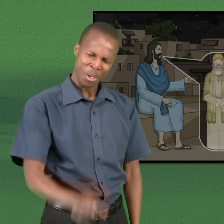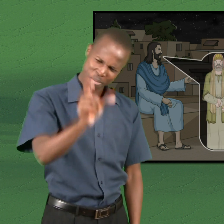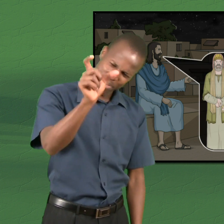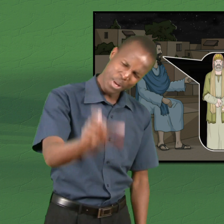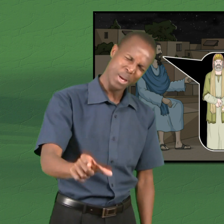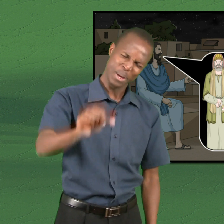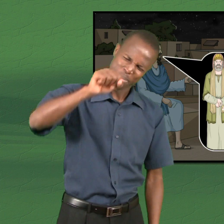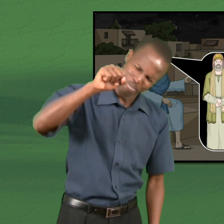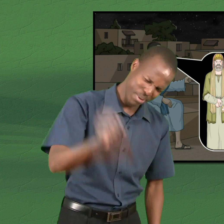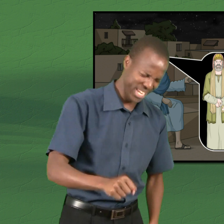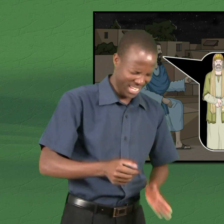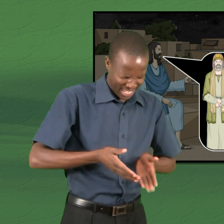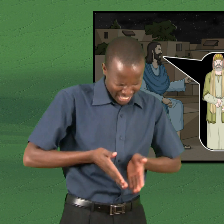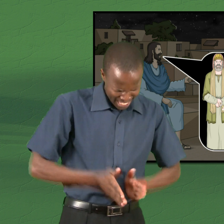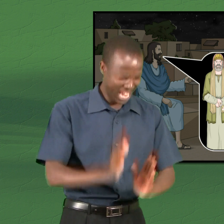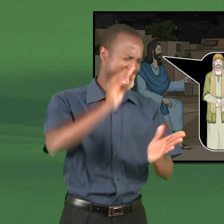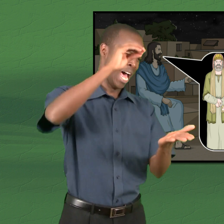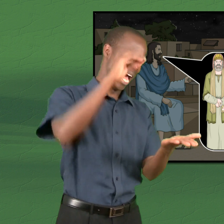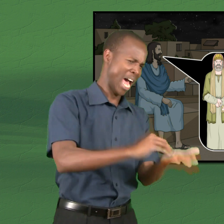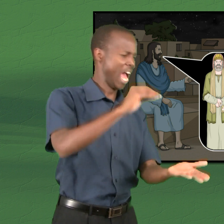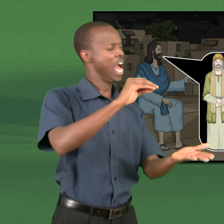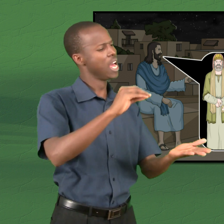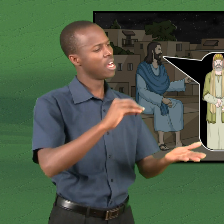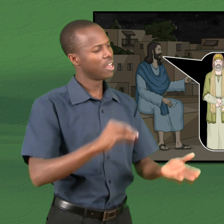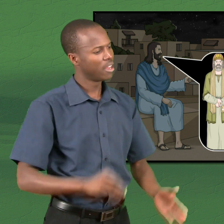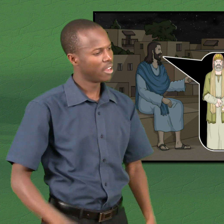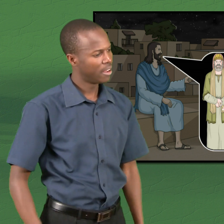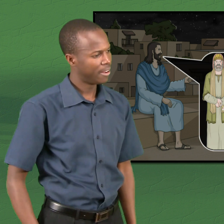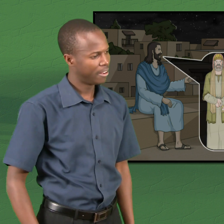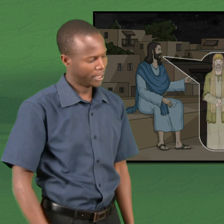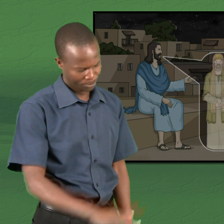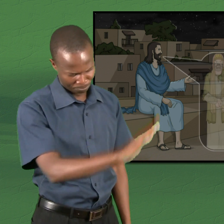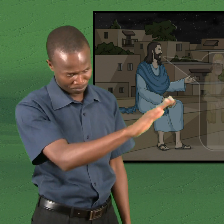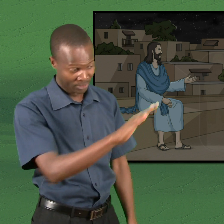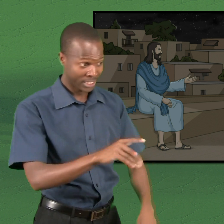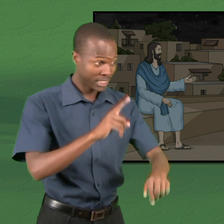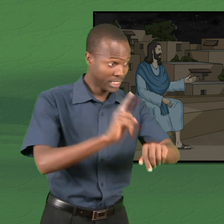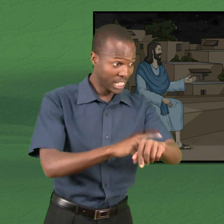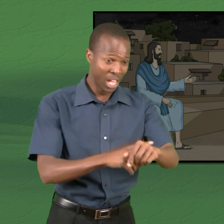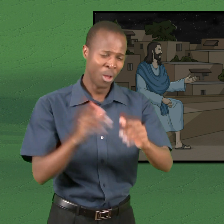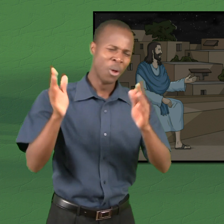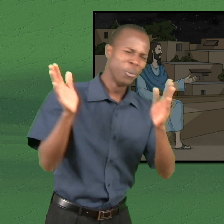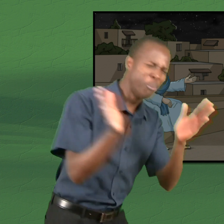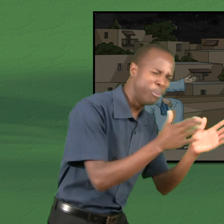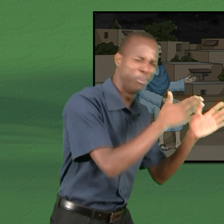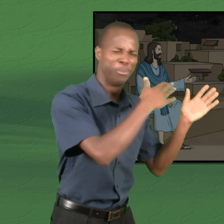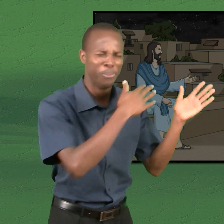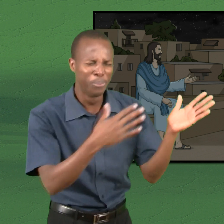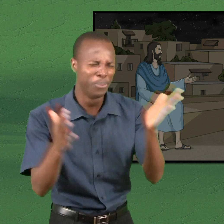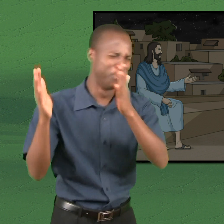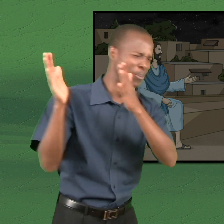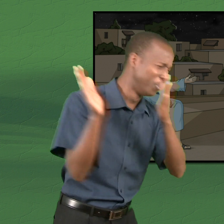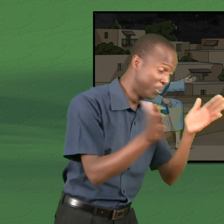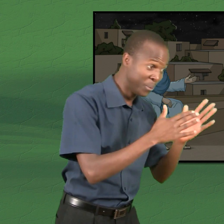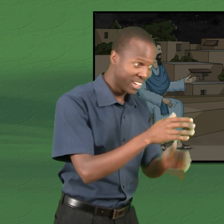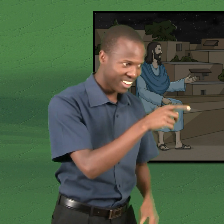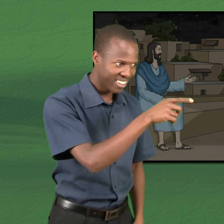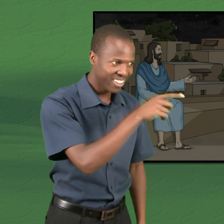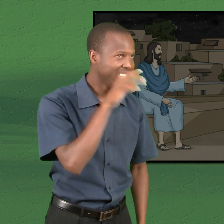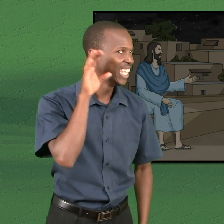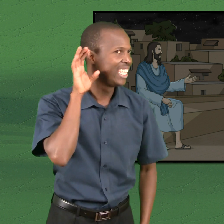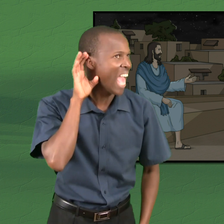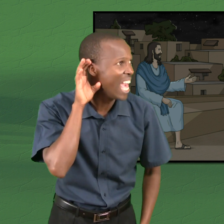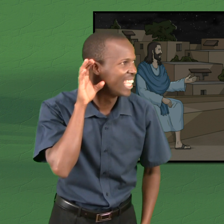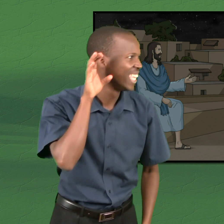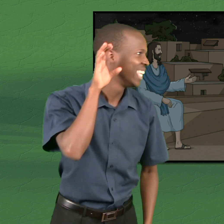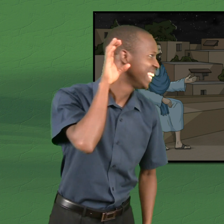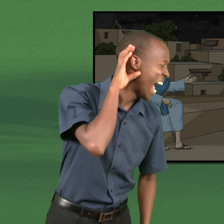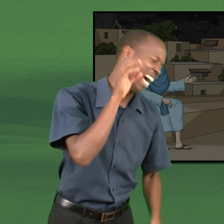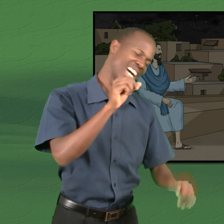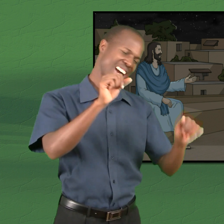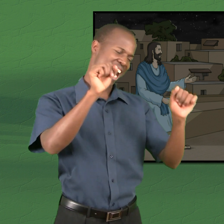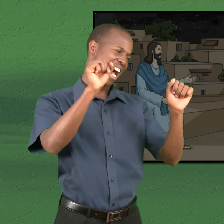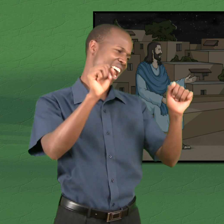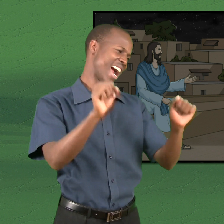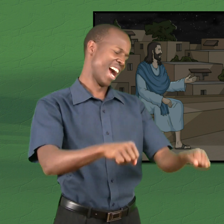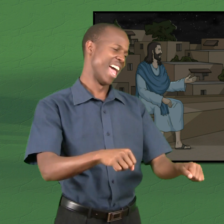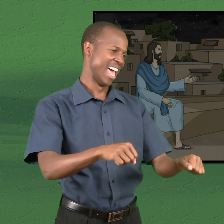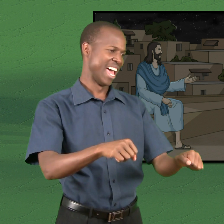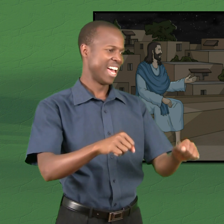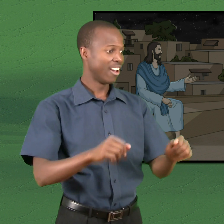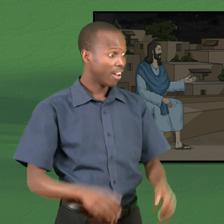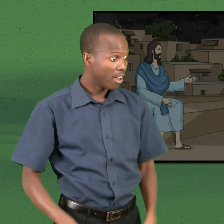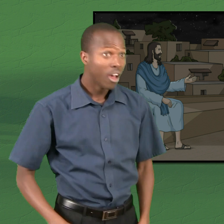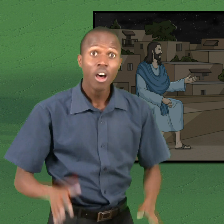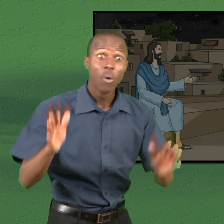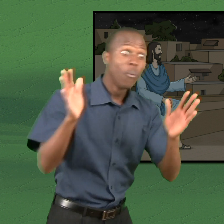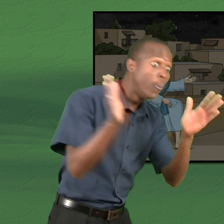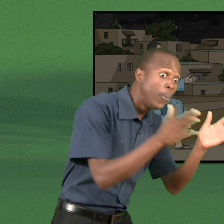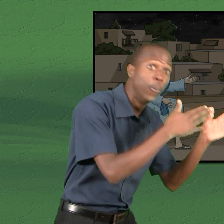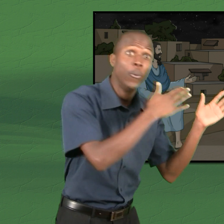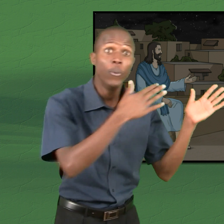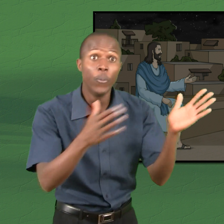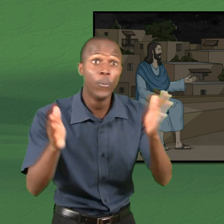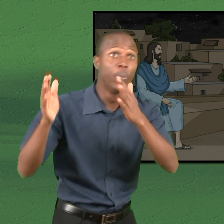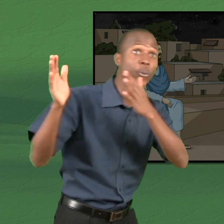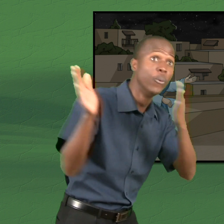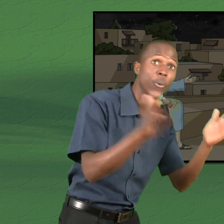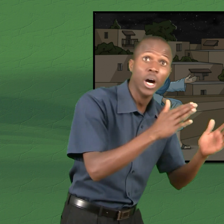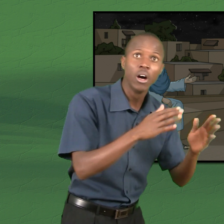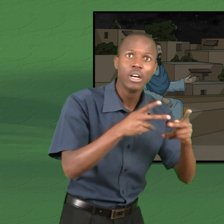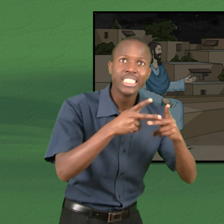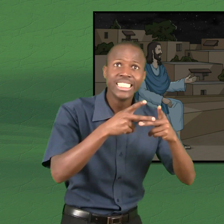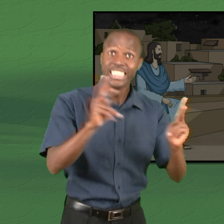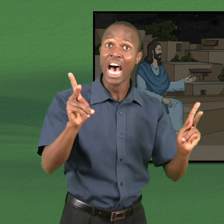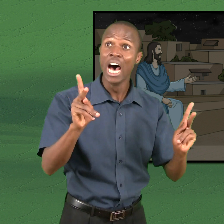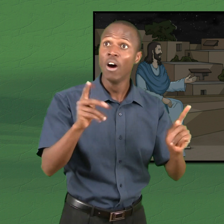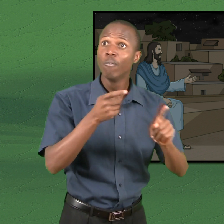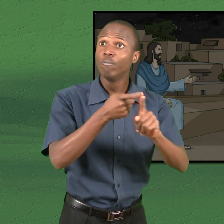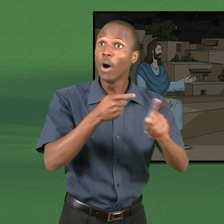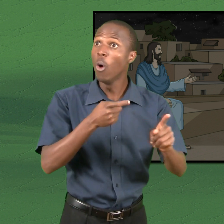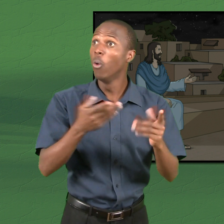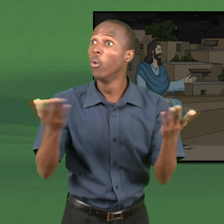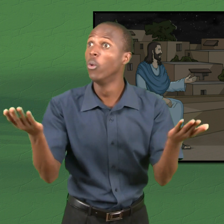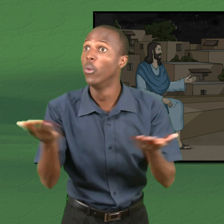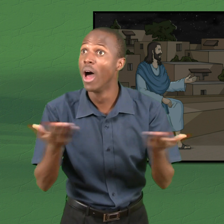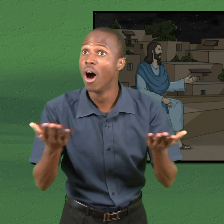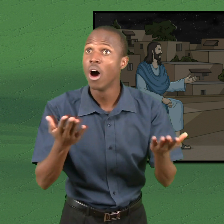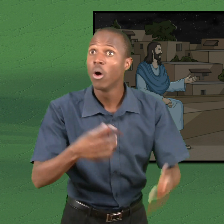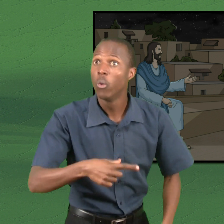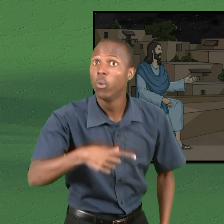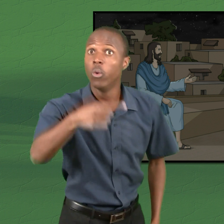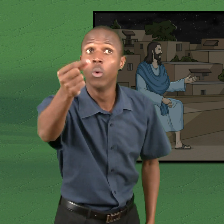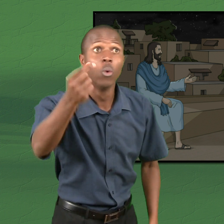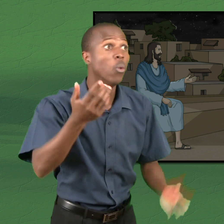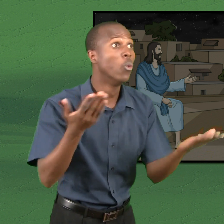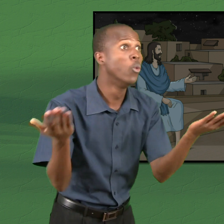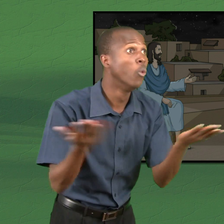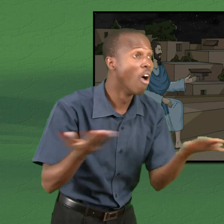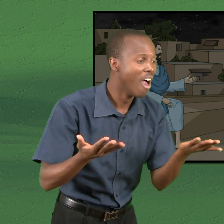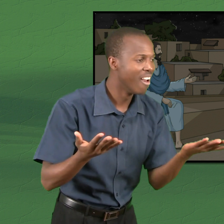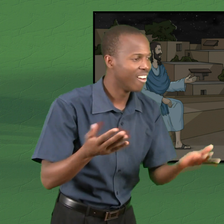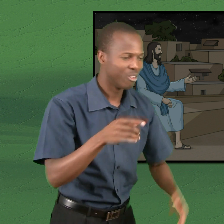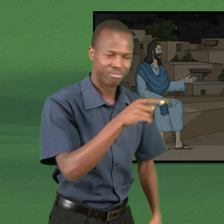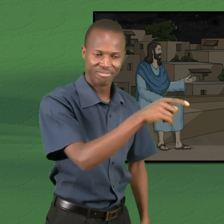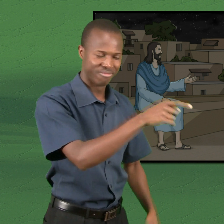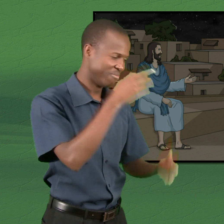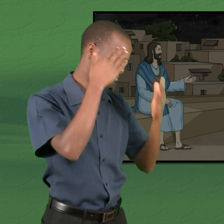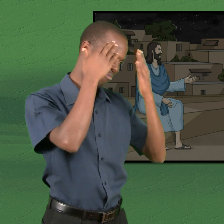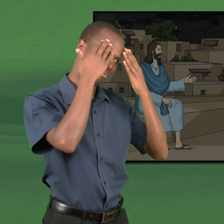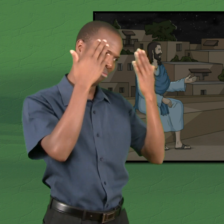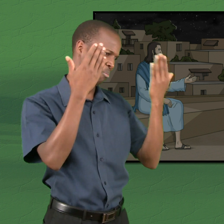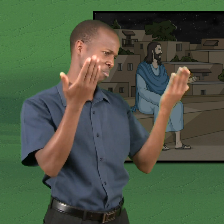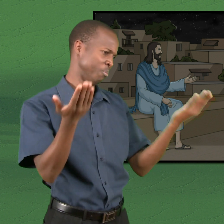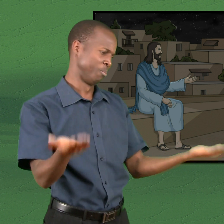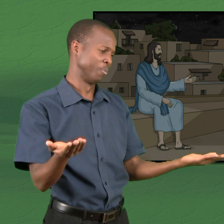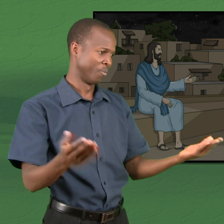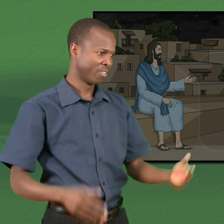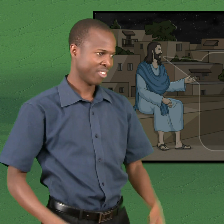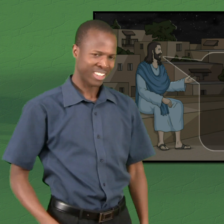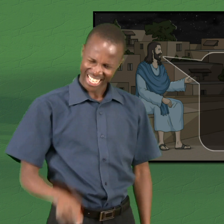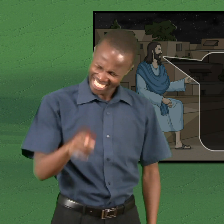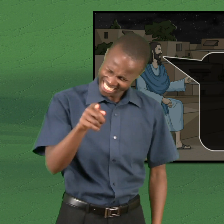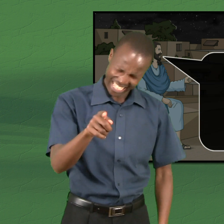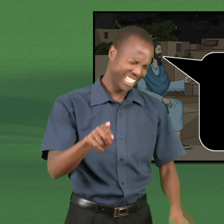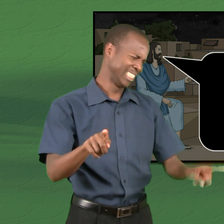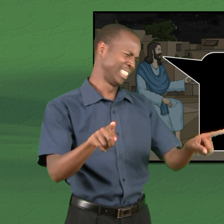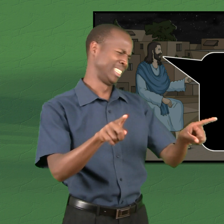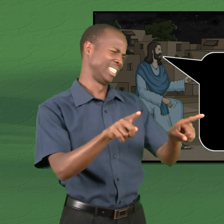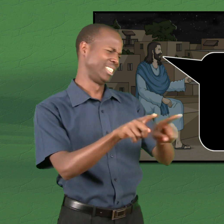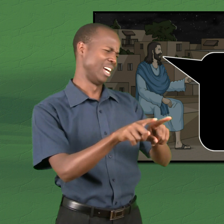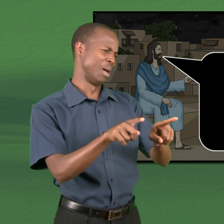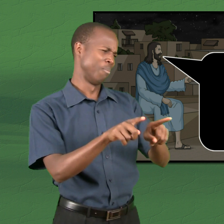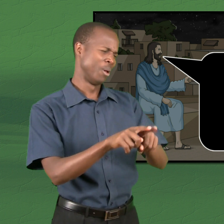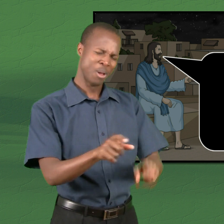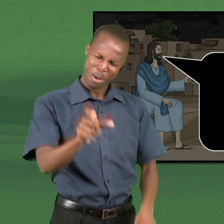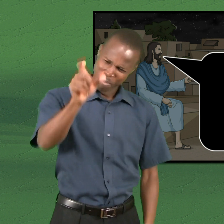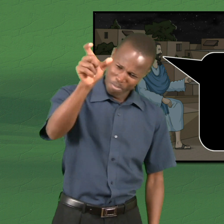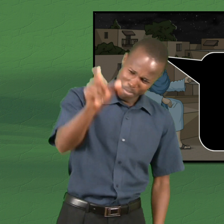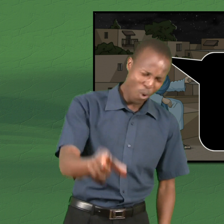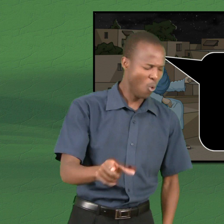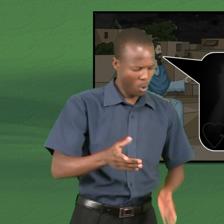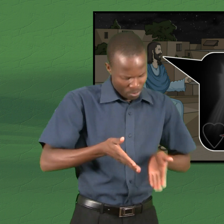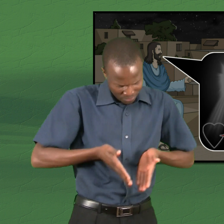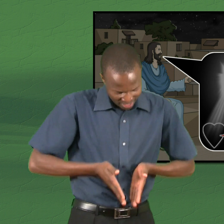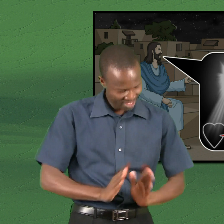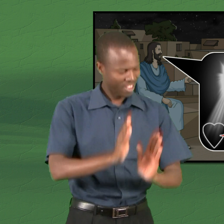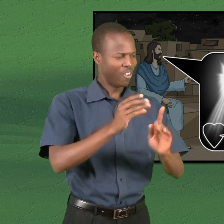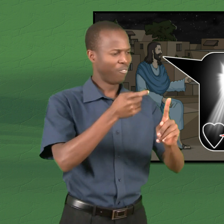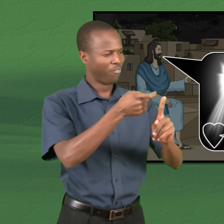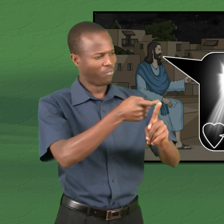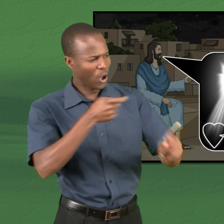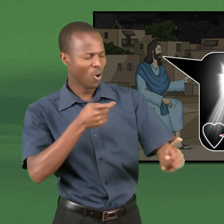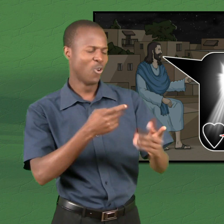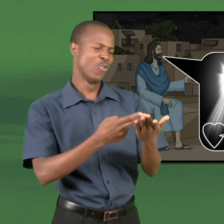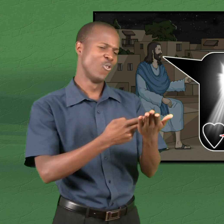You hear its sound, but you do not know where it comes from or where it is going.